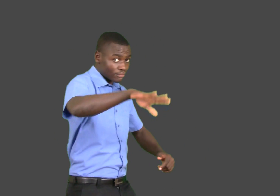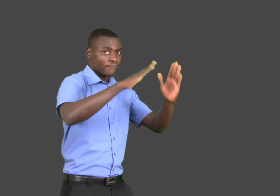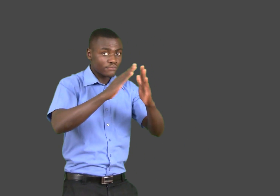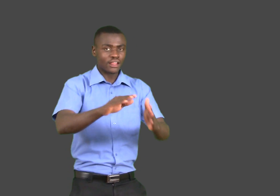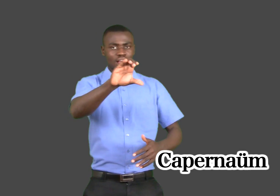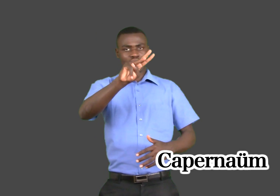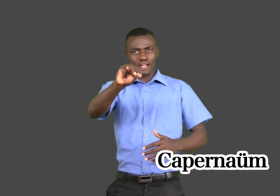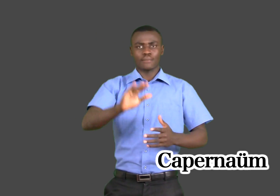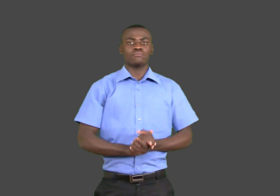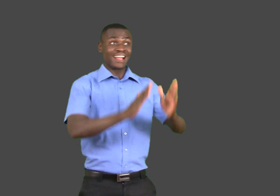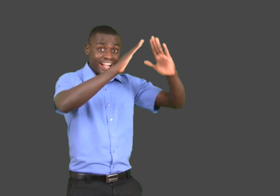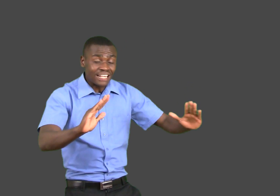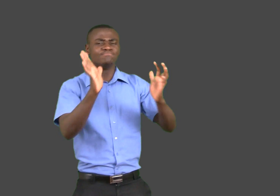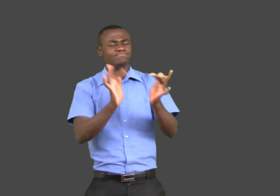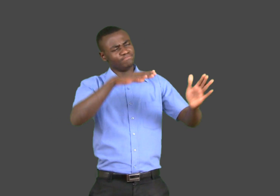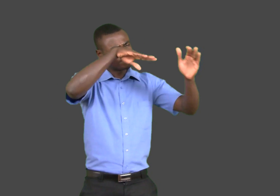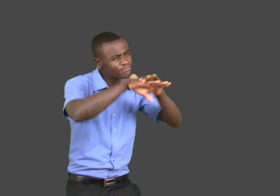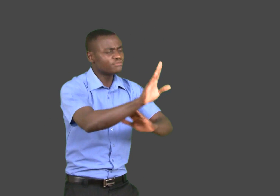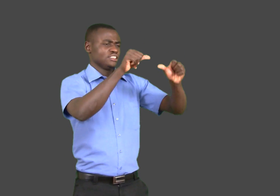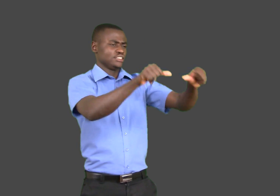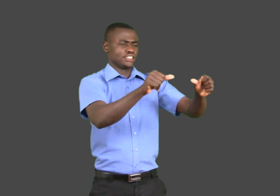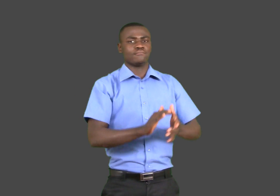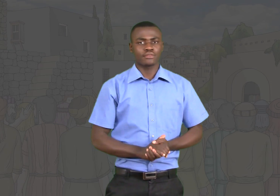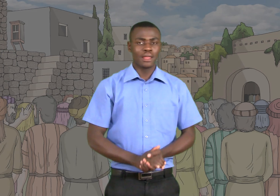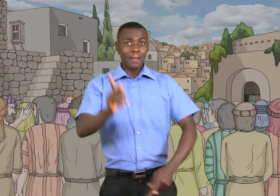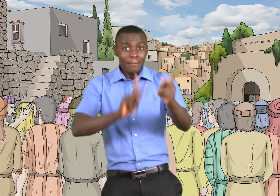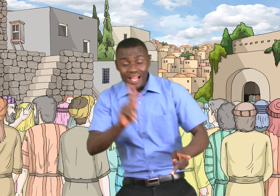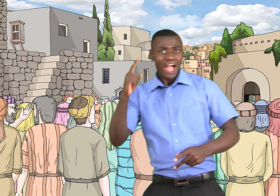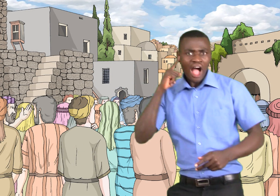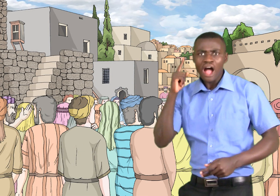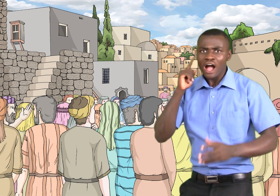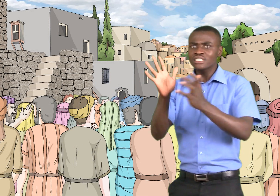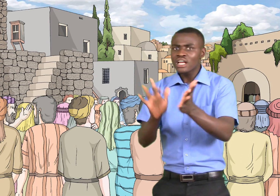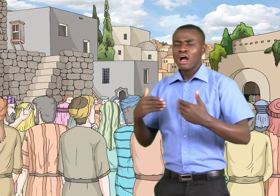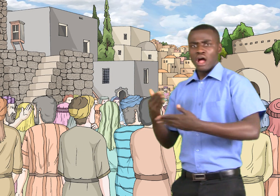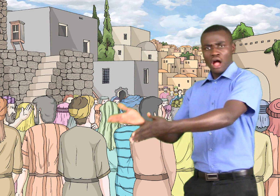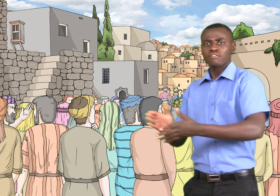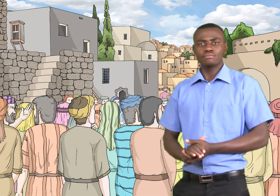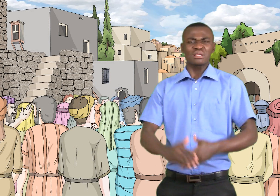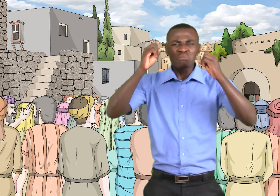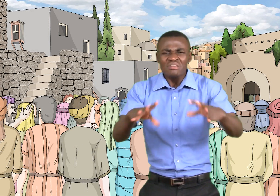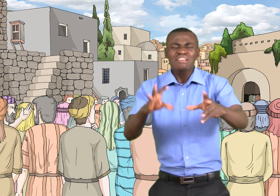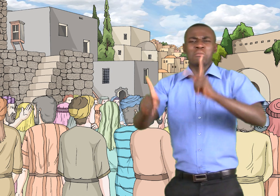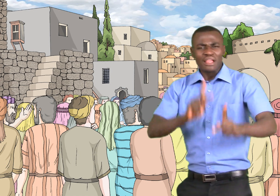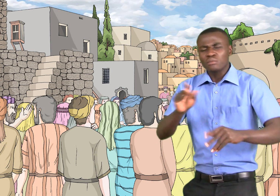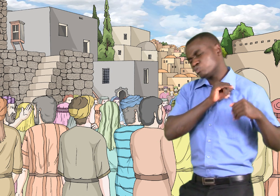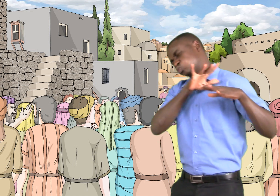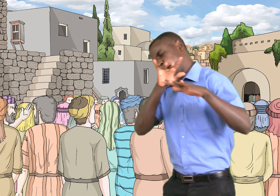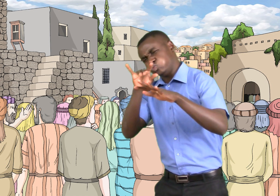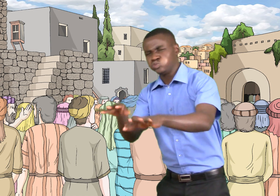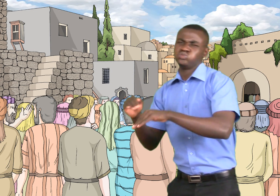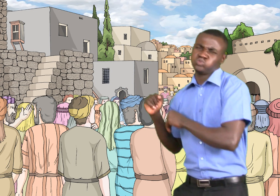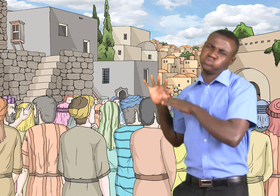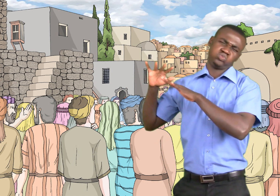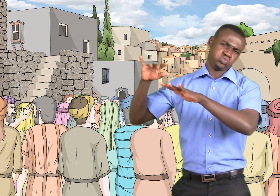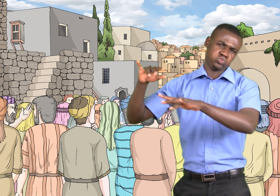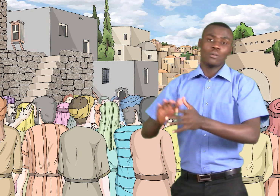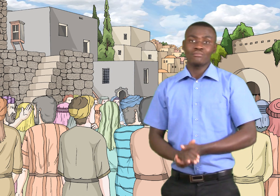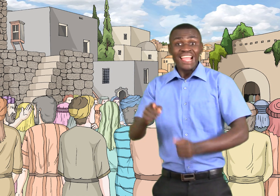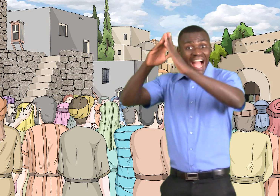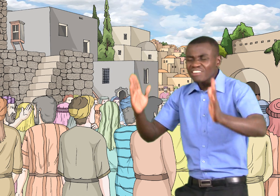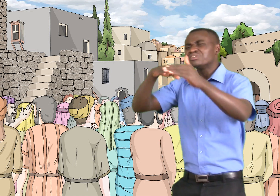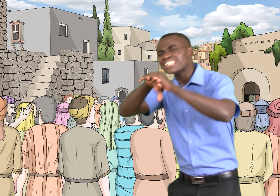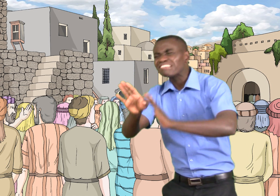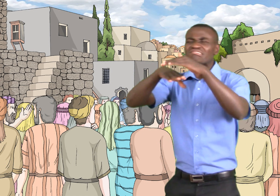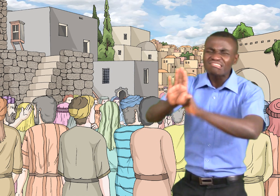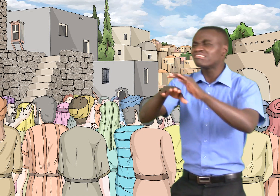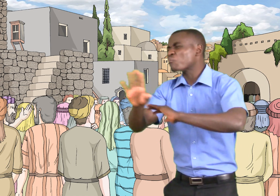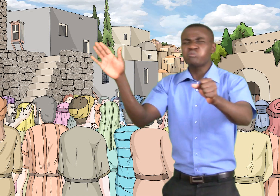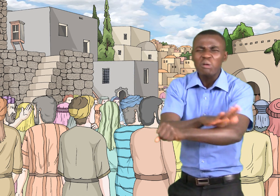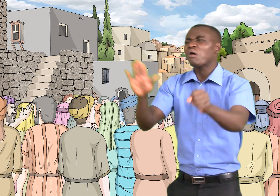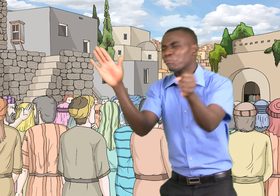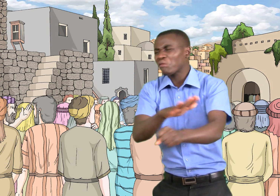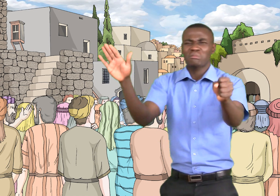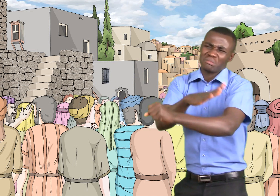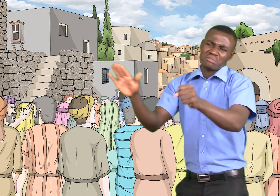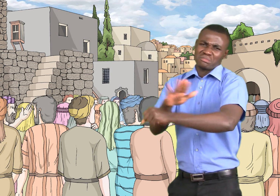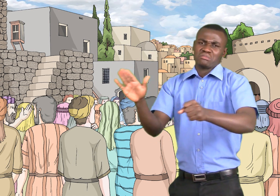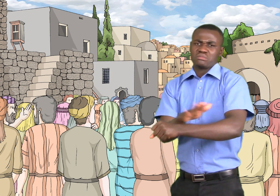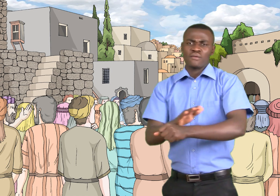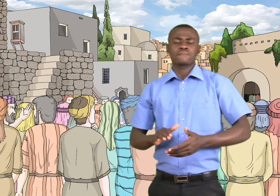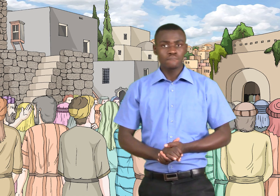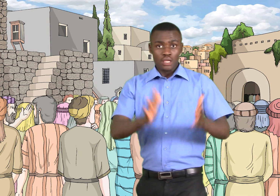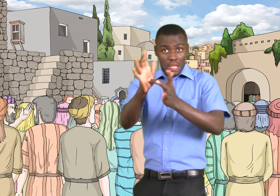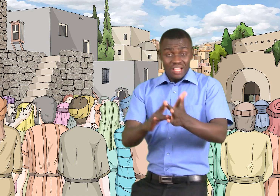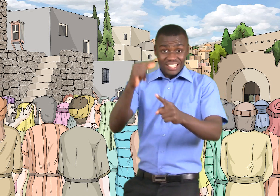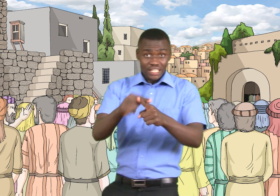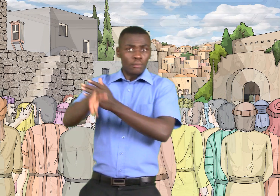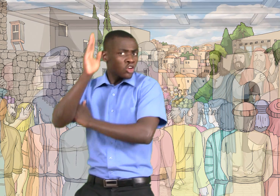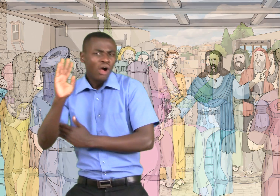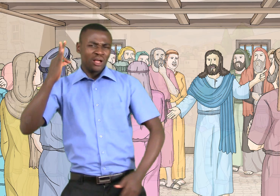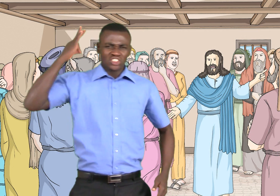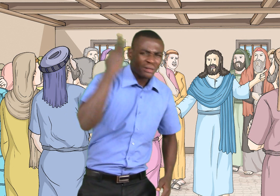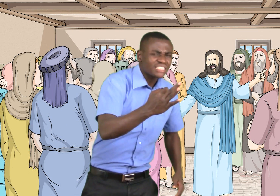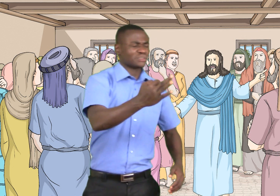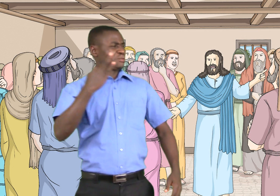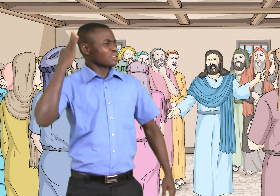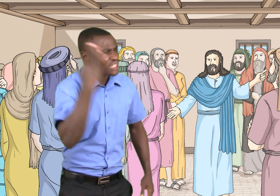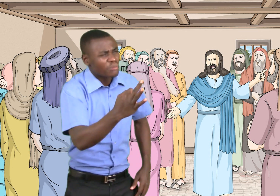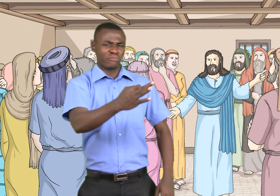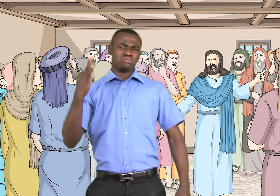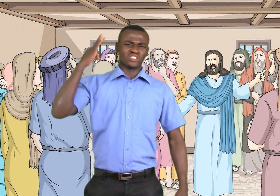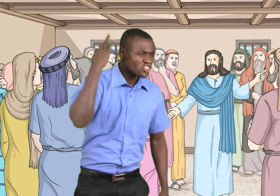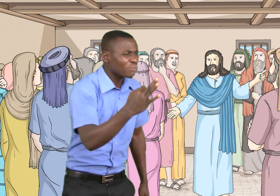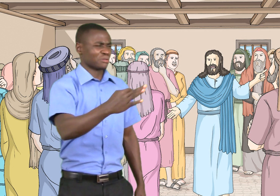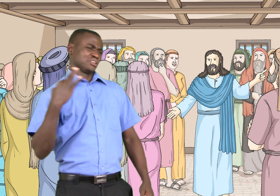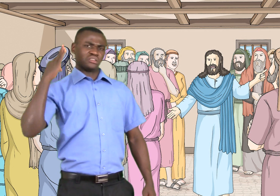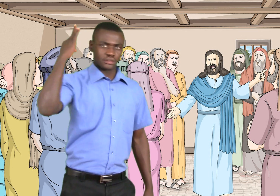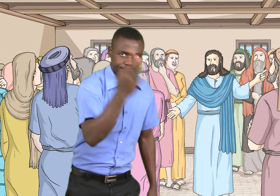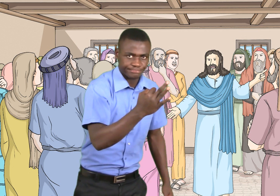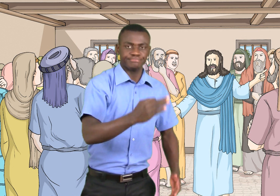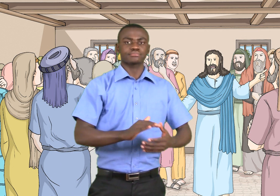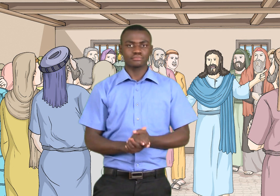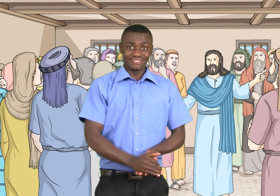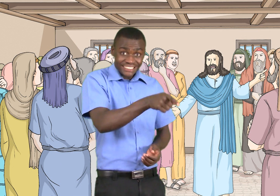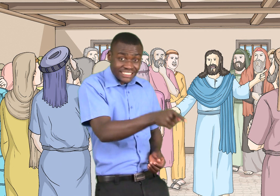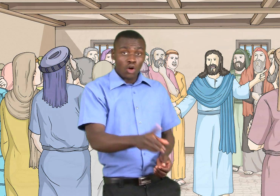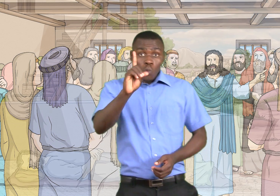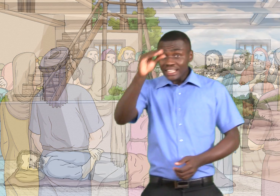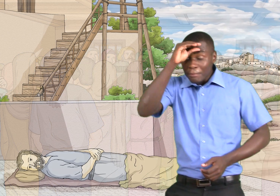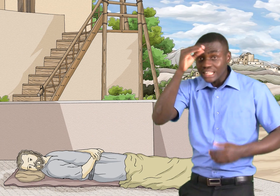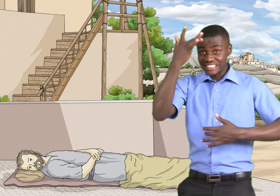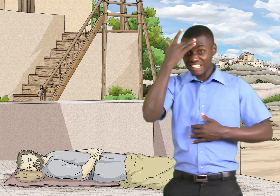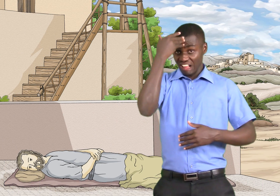And when the people heard that He was home, they gathered in such large numbers that there was no more room, not even outside the door, as Jesus spoke the word to them.